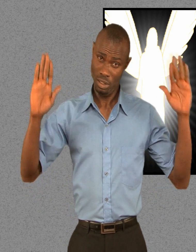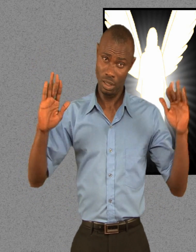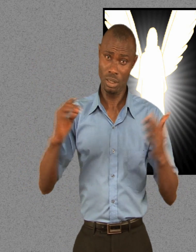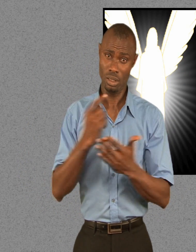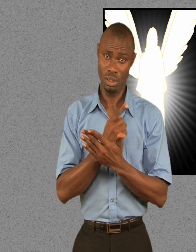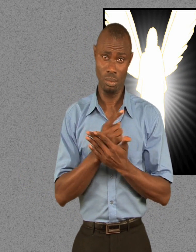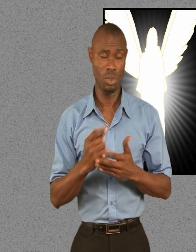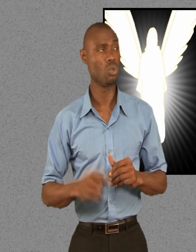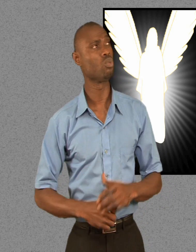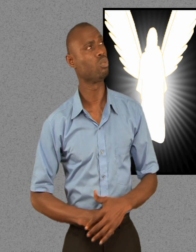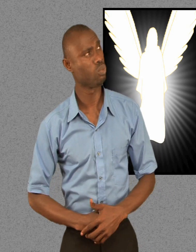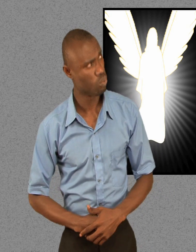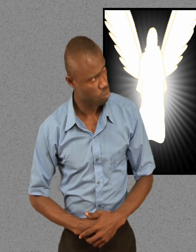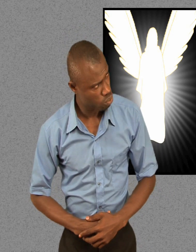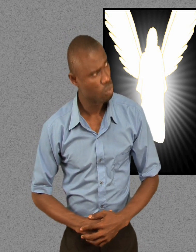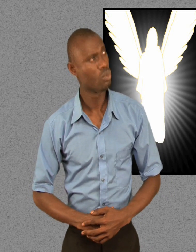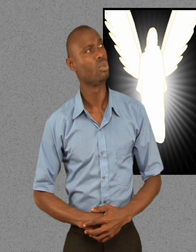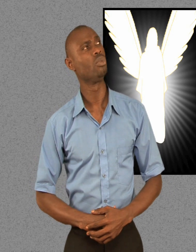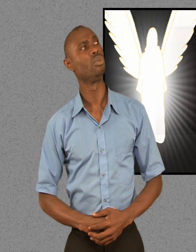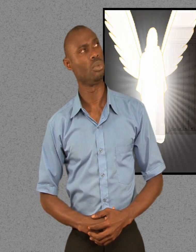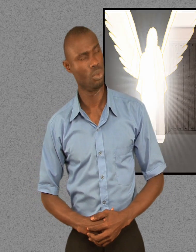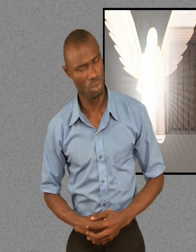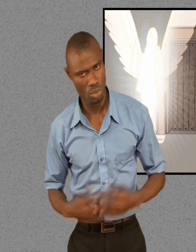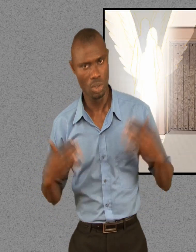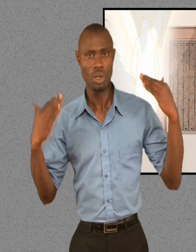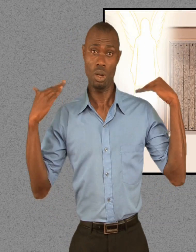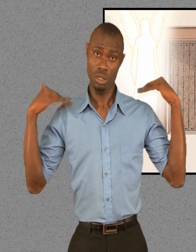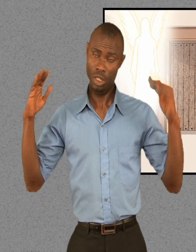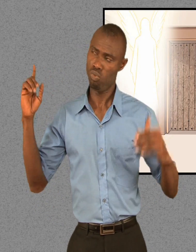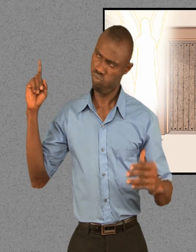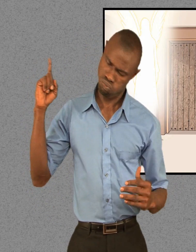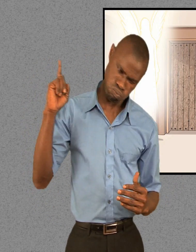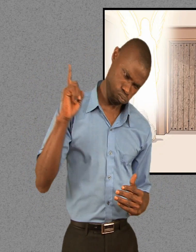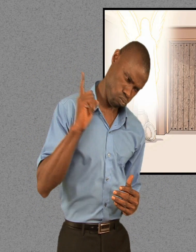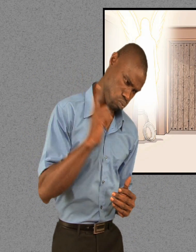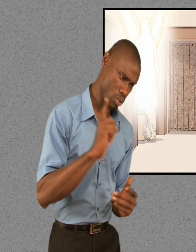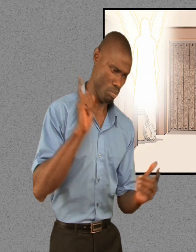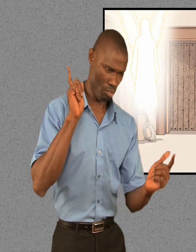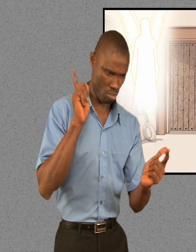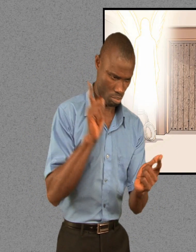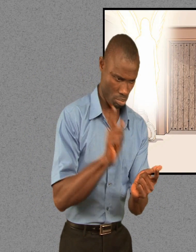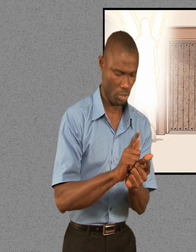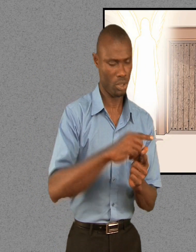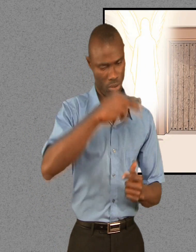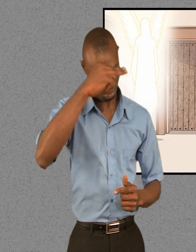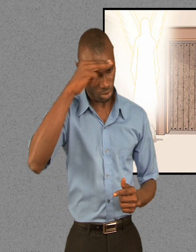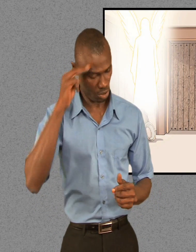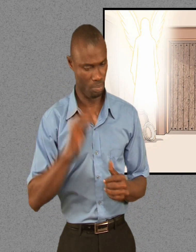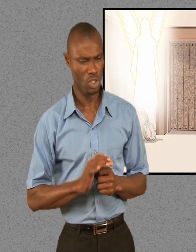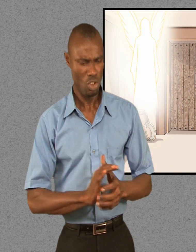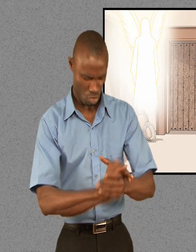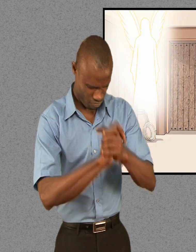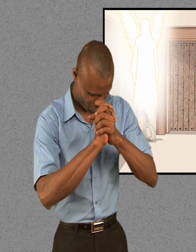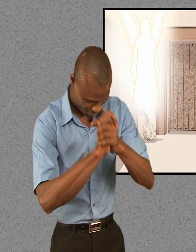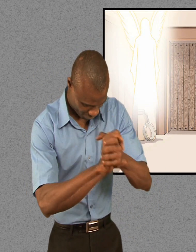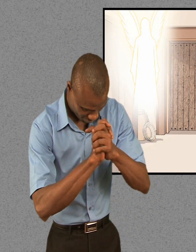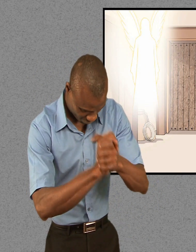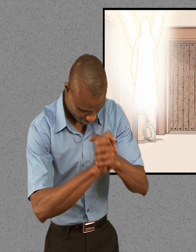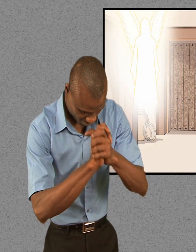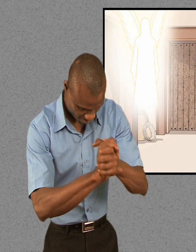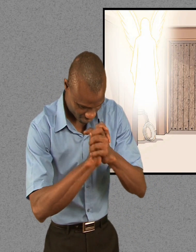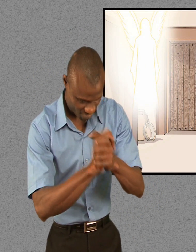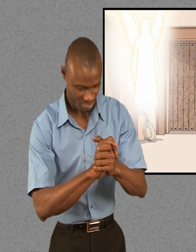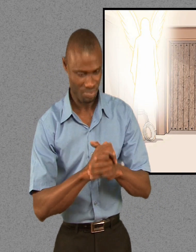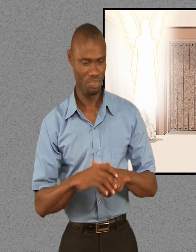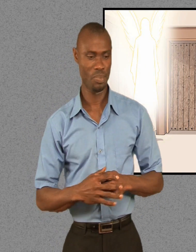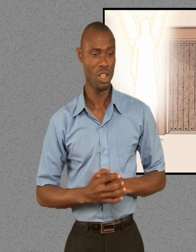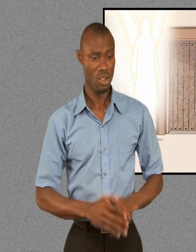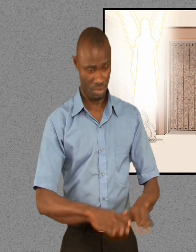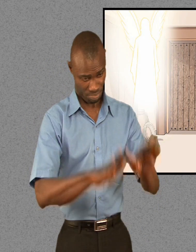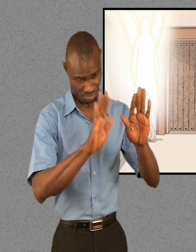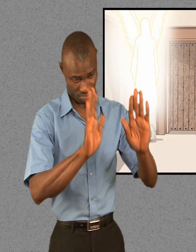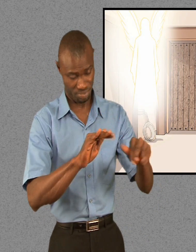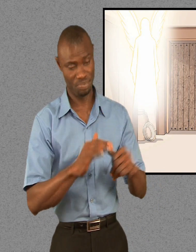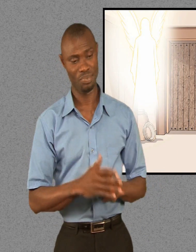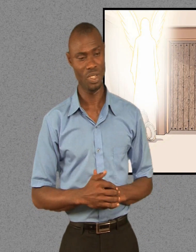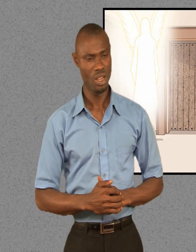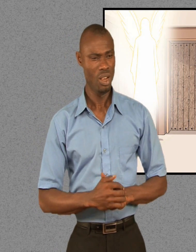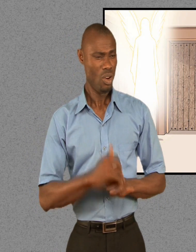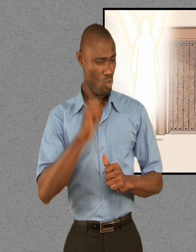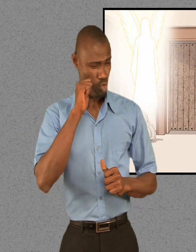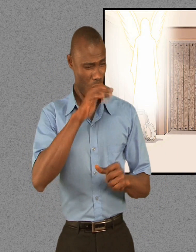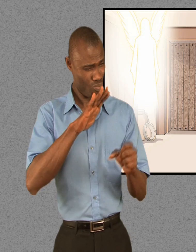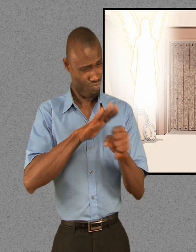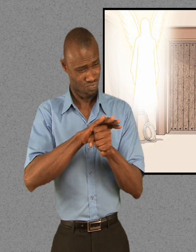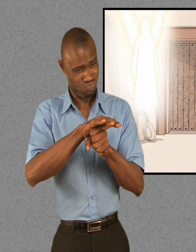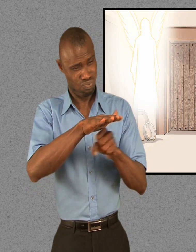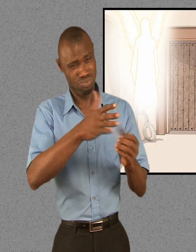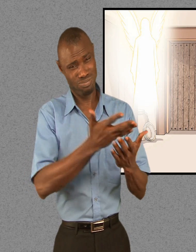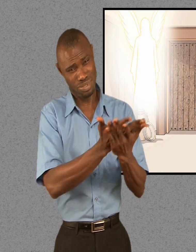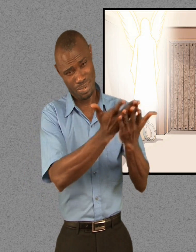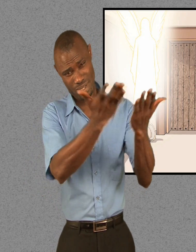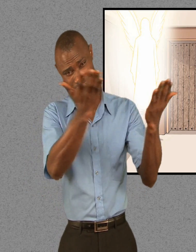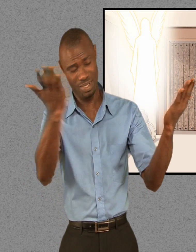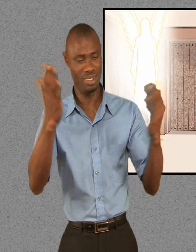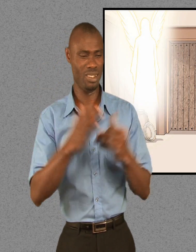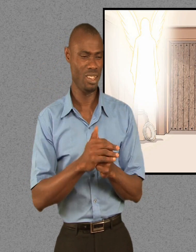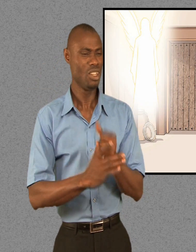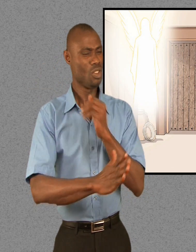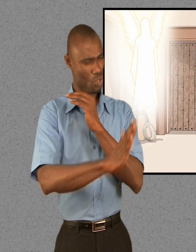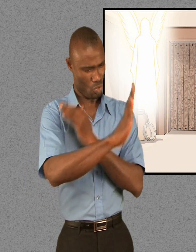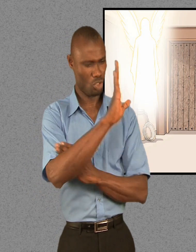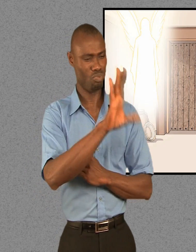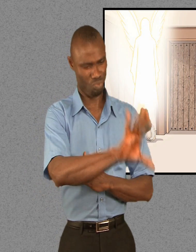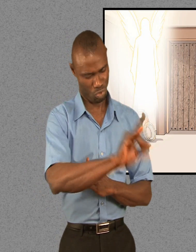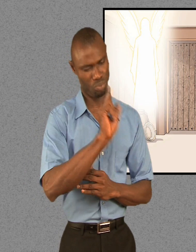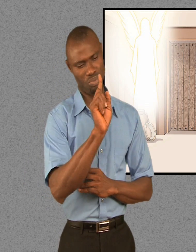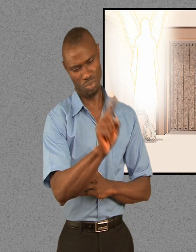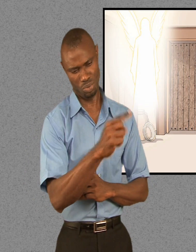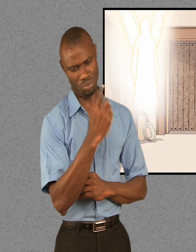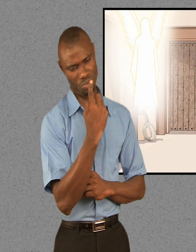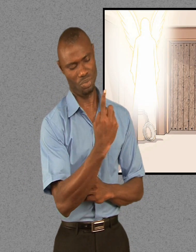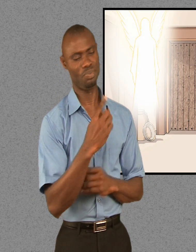The angel appeared to her and said, “Greetings, you who are highly favored! The Lord is with you.”